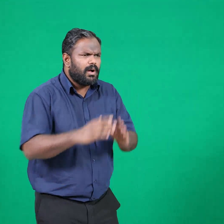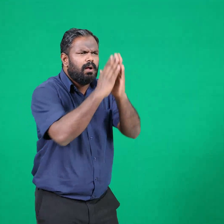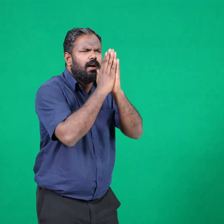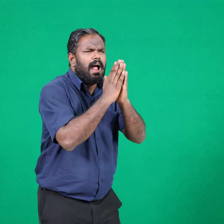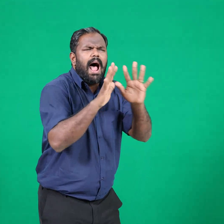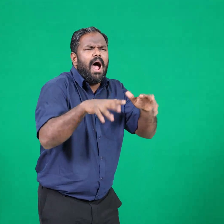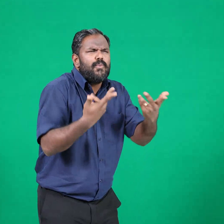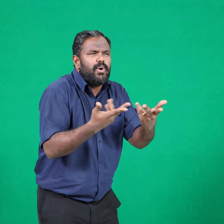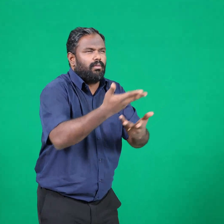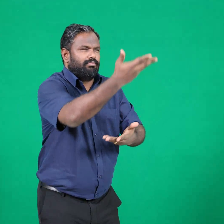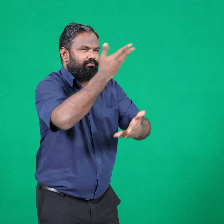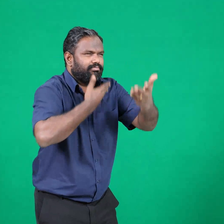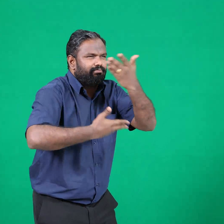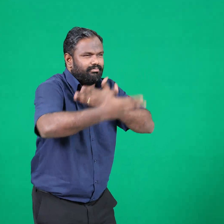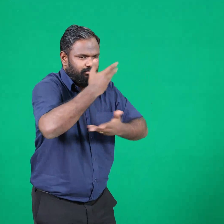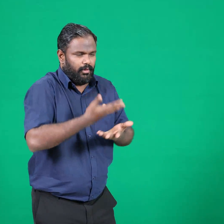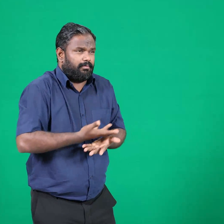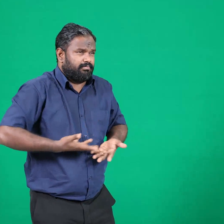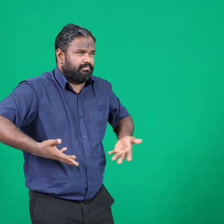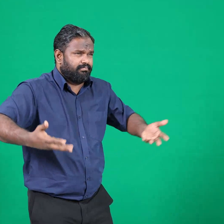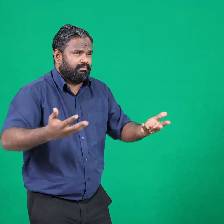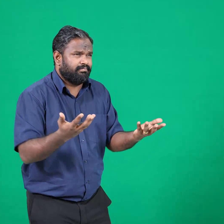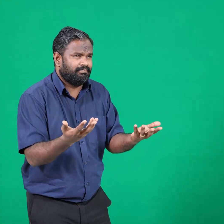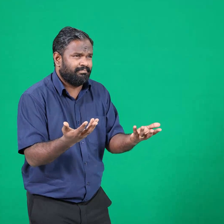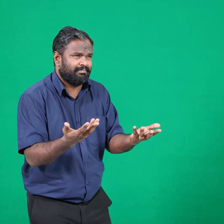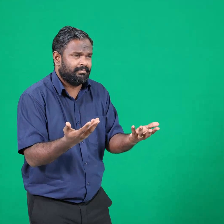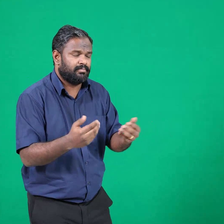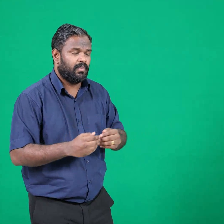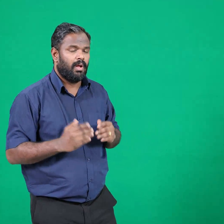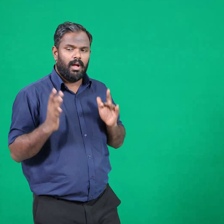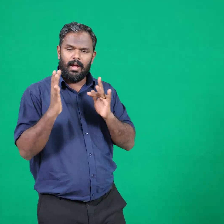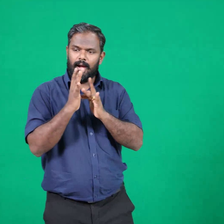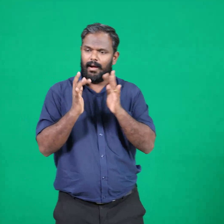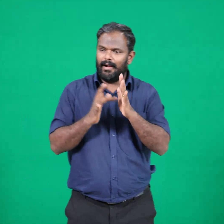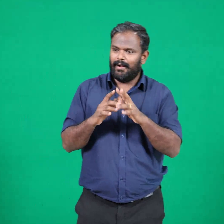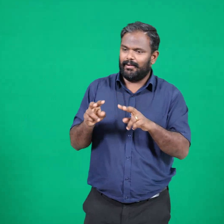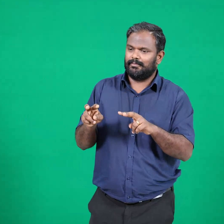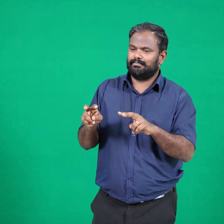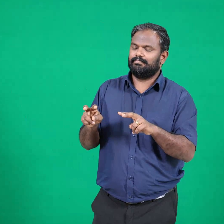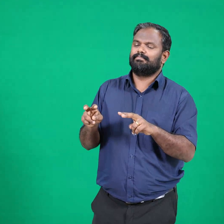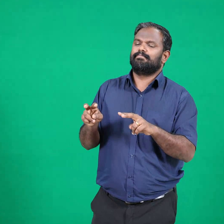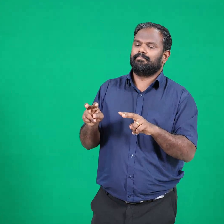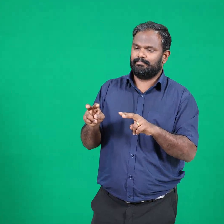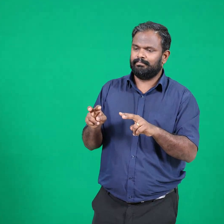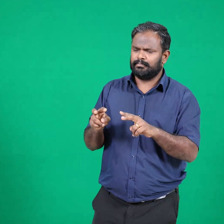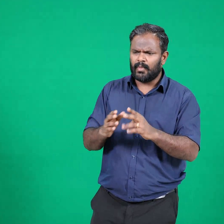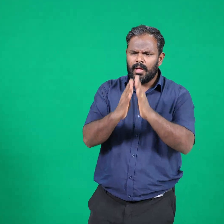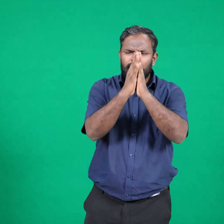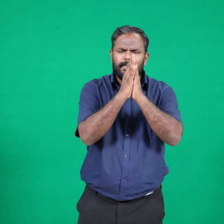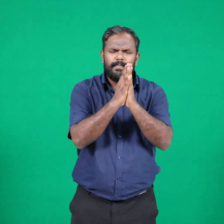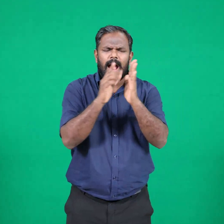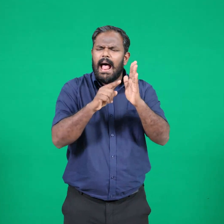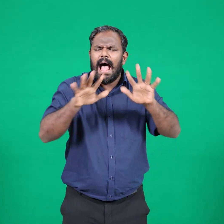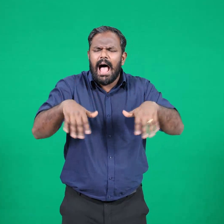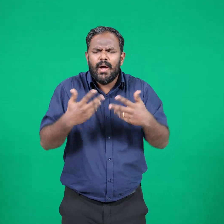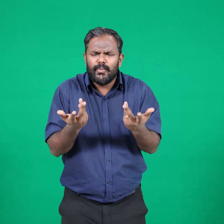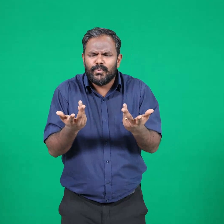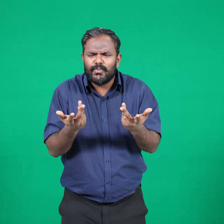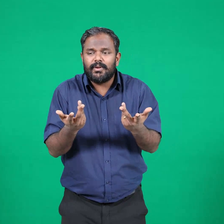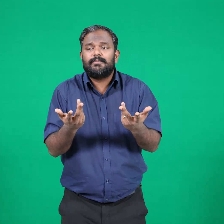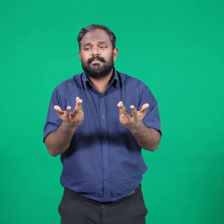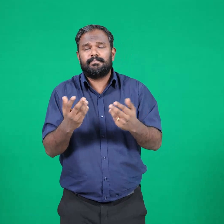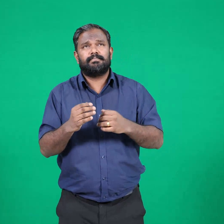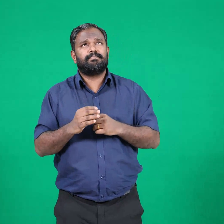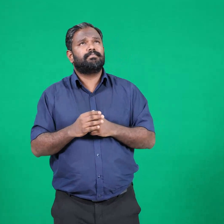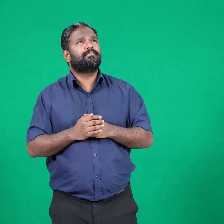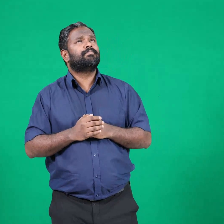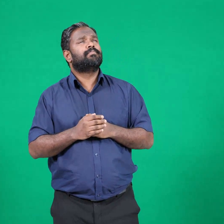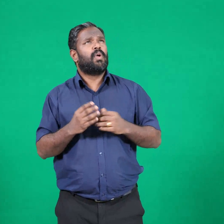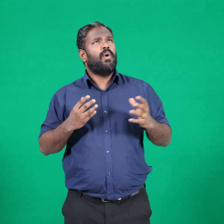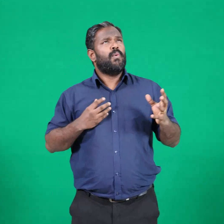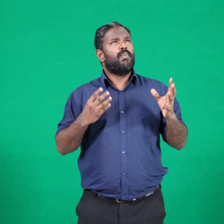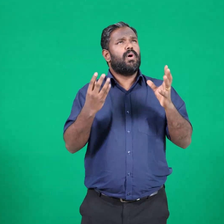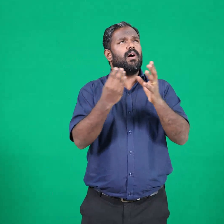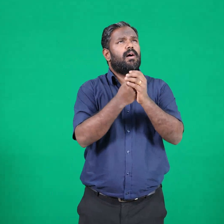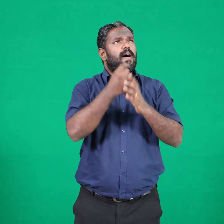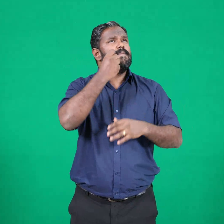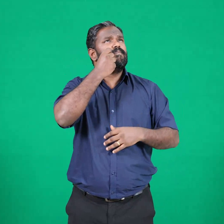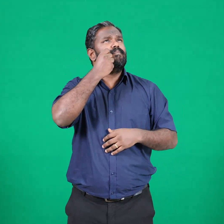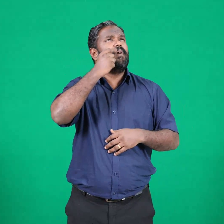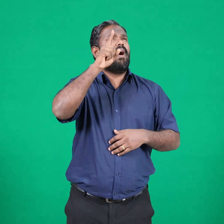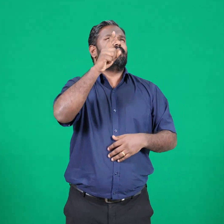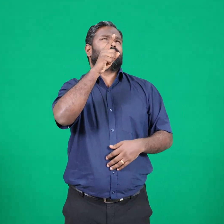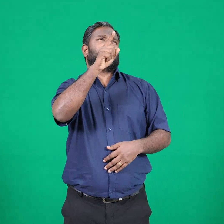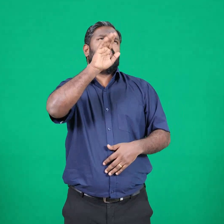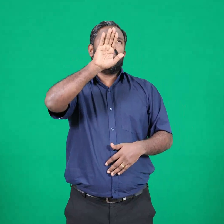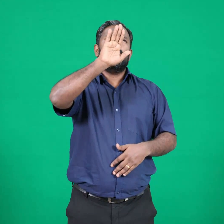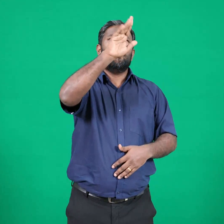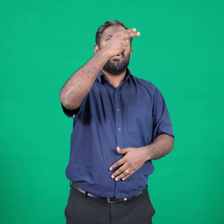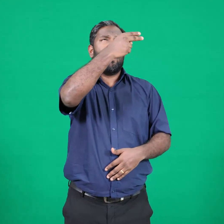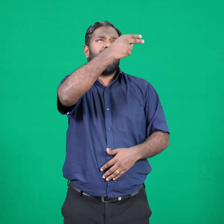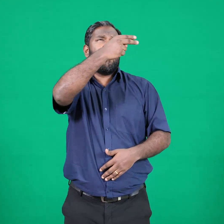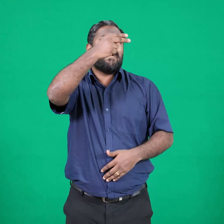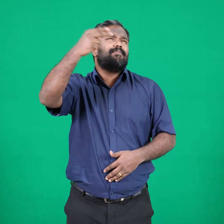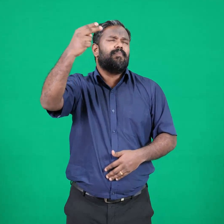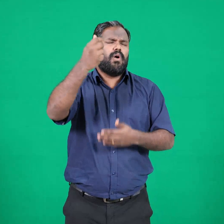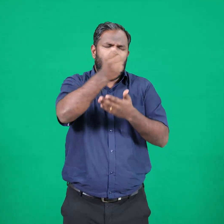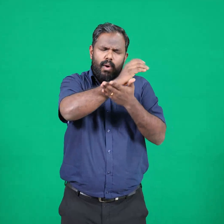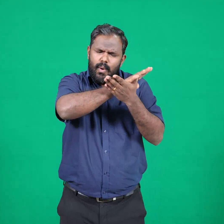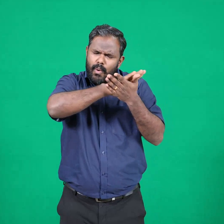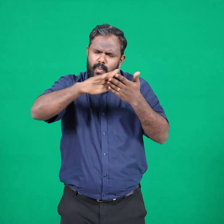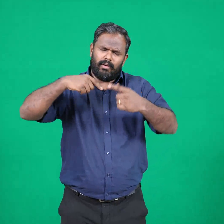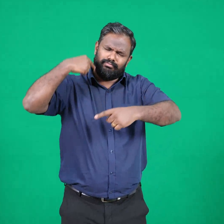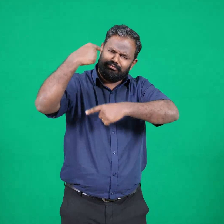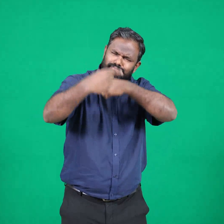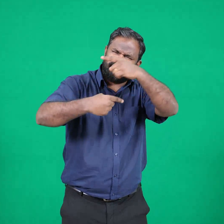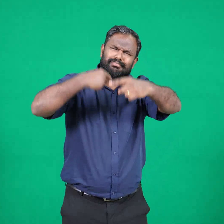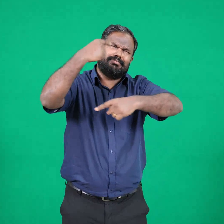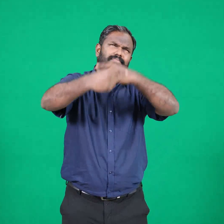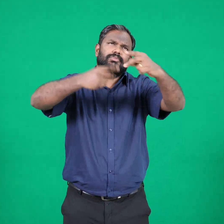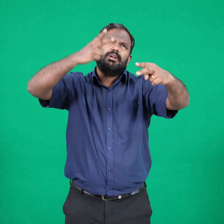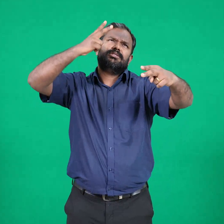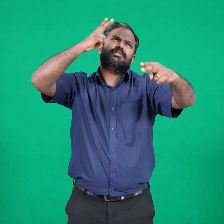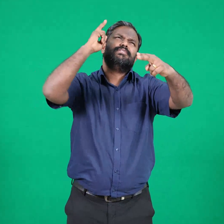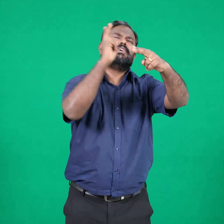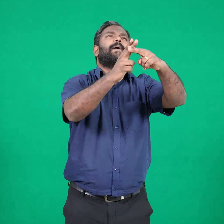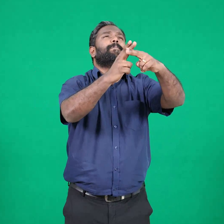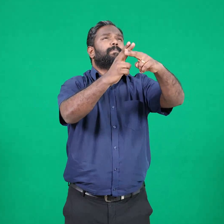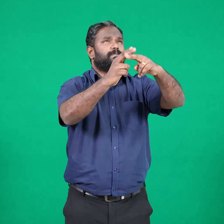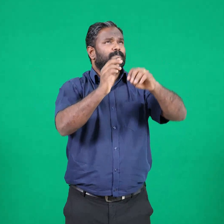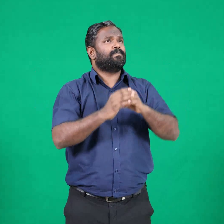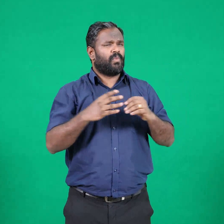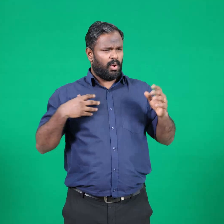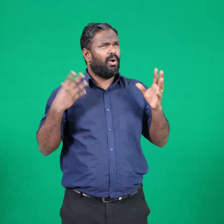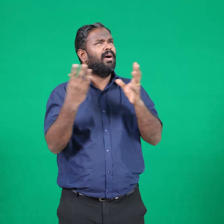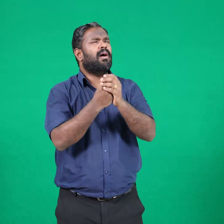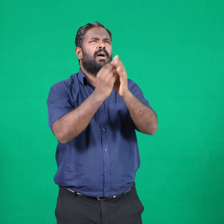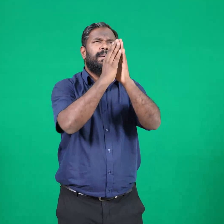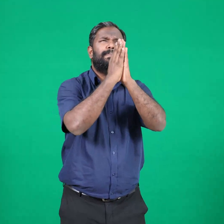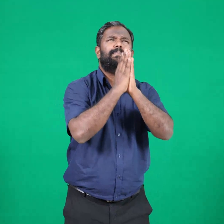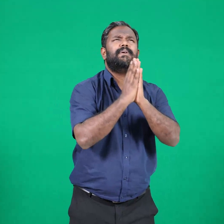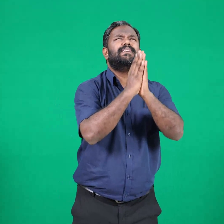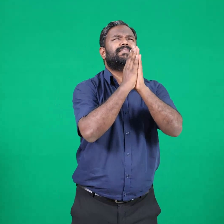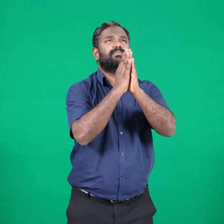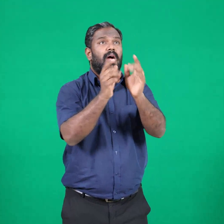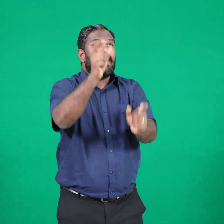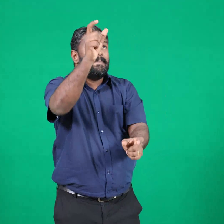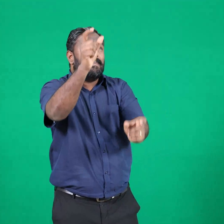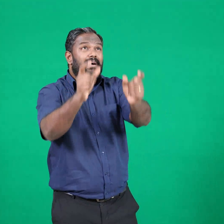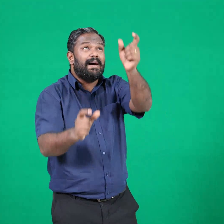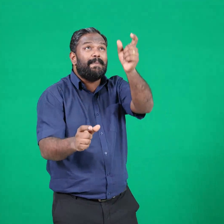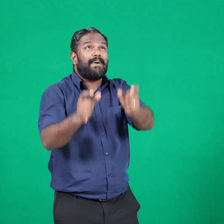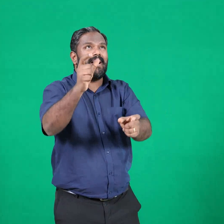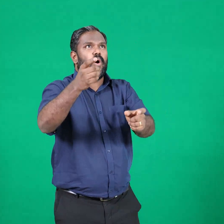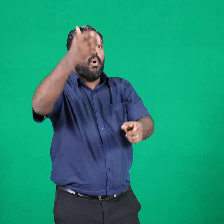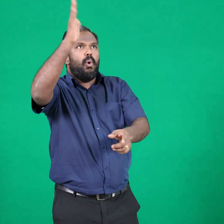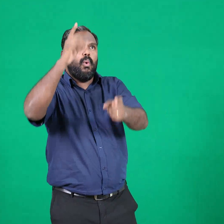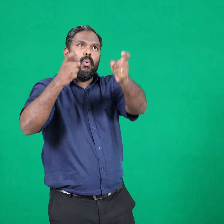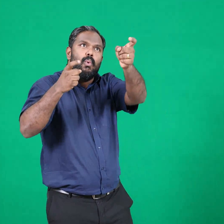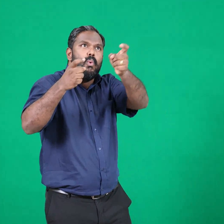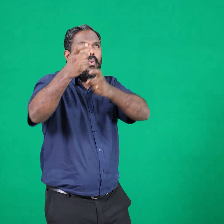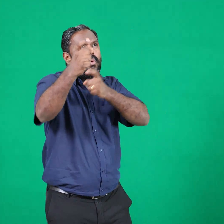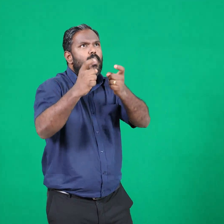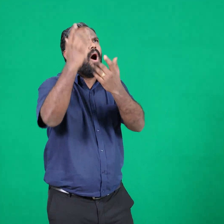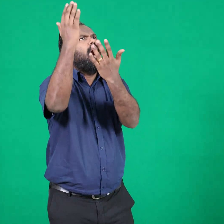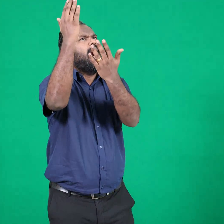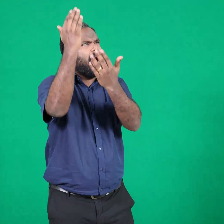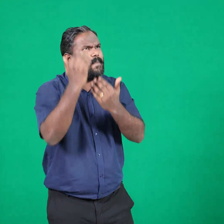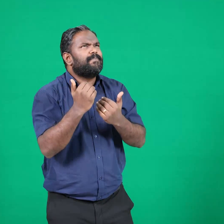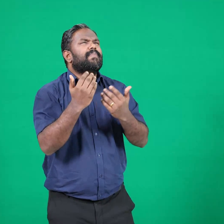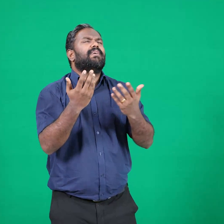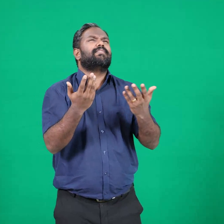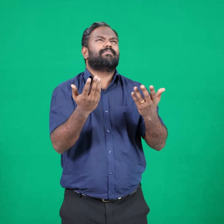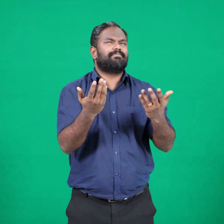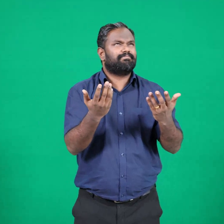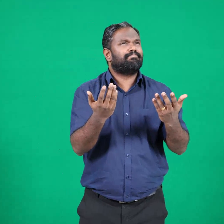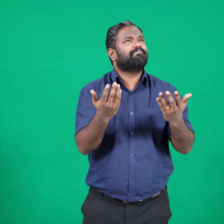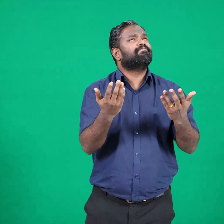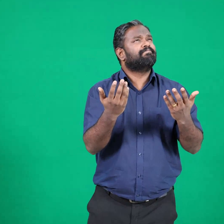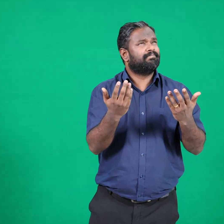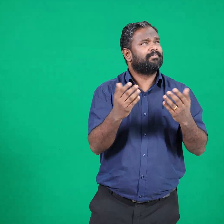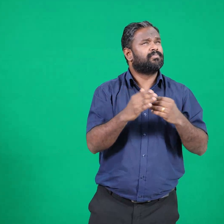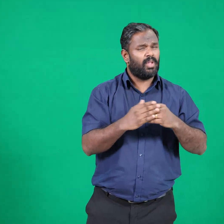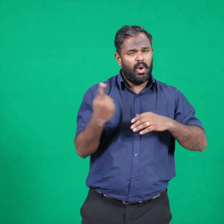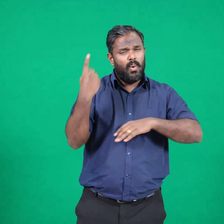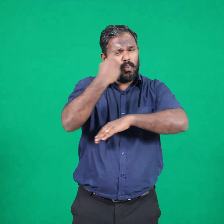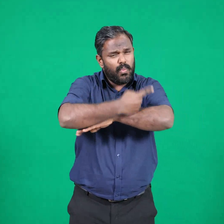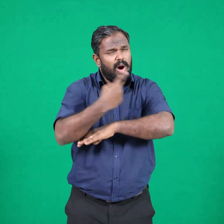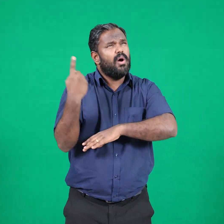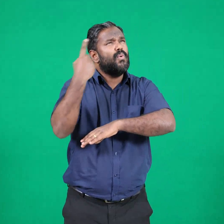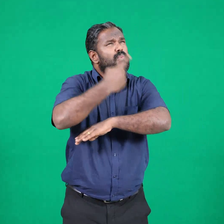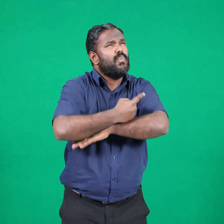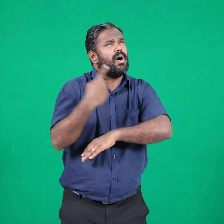So Jesus told them, "When you pray, say: ' Father, hallowed be Your name. Your kingdom come.